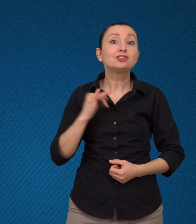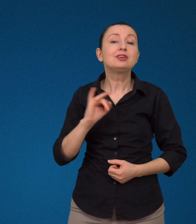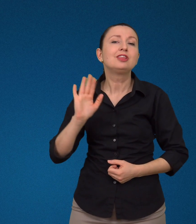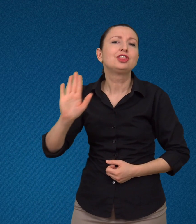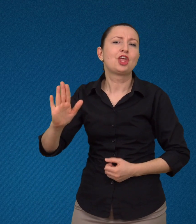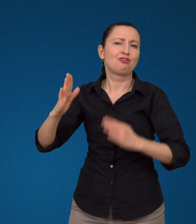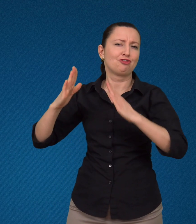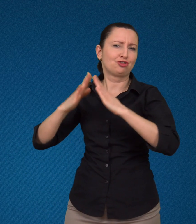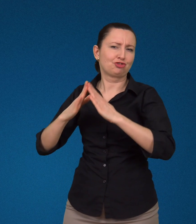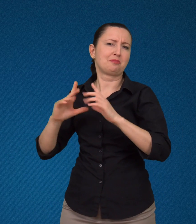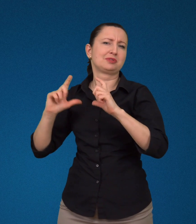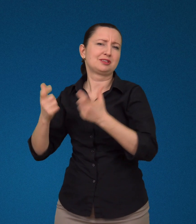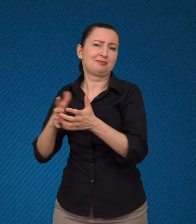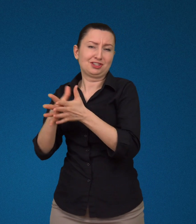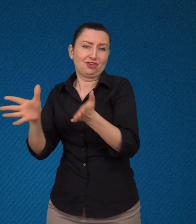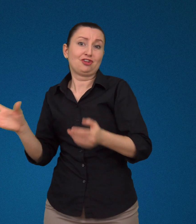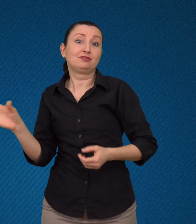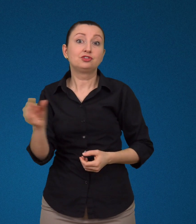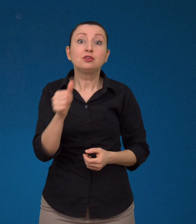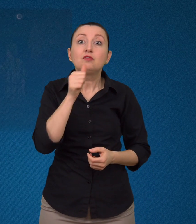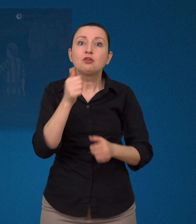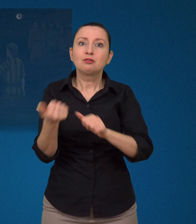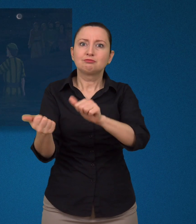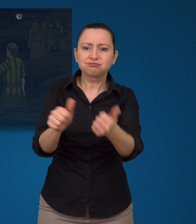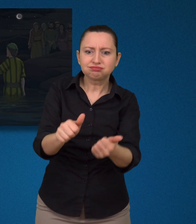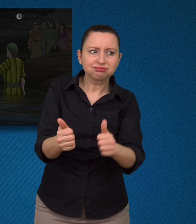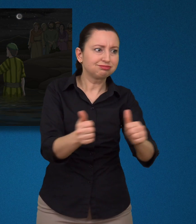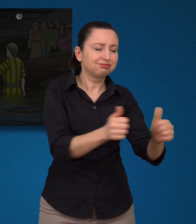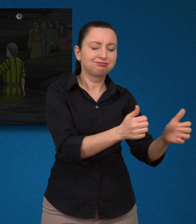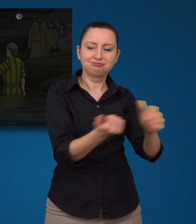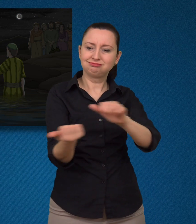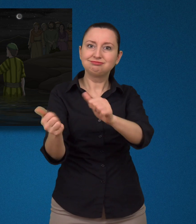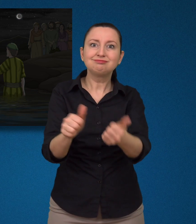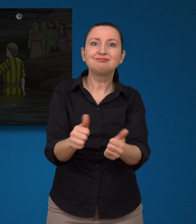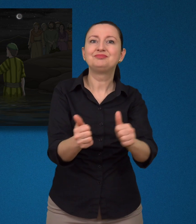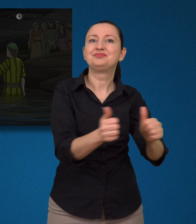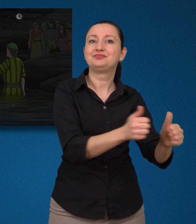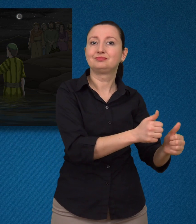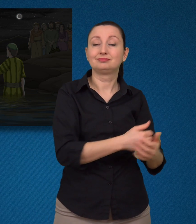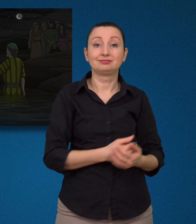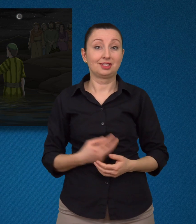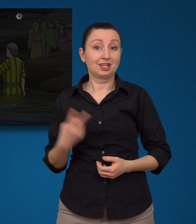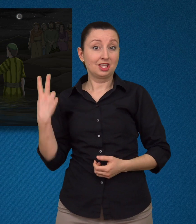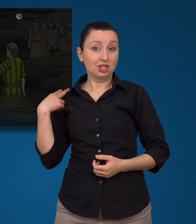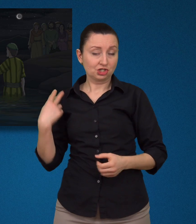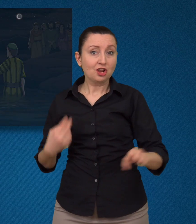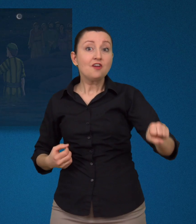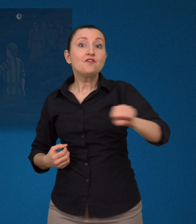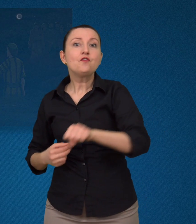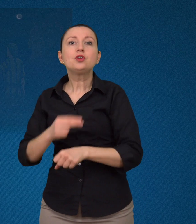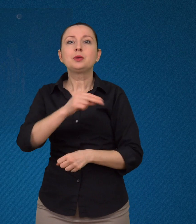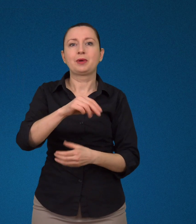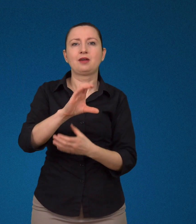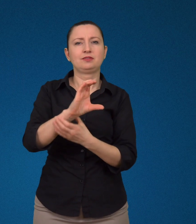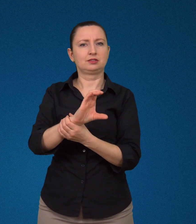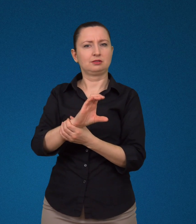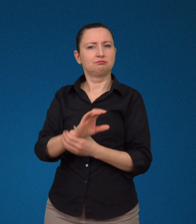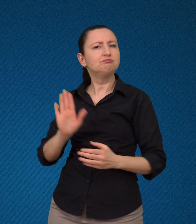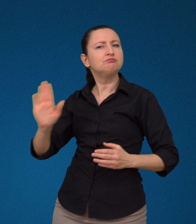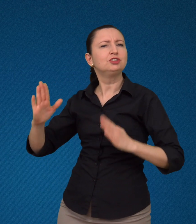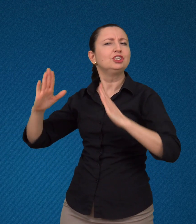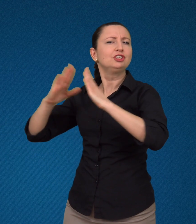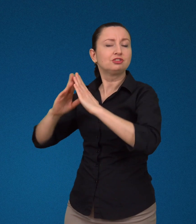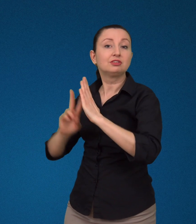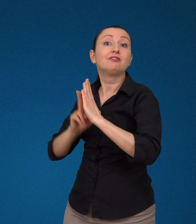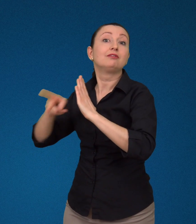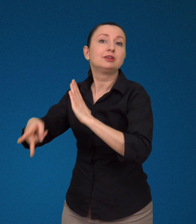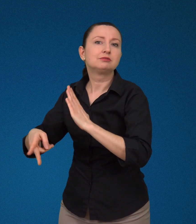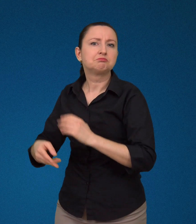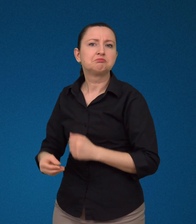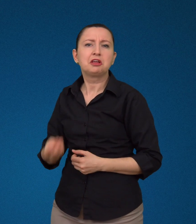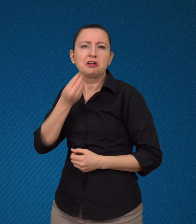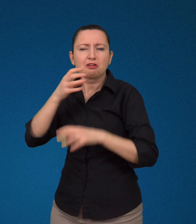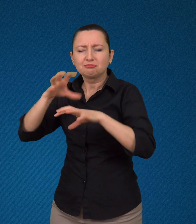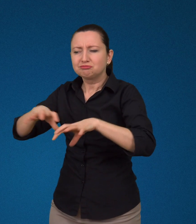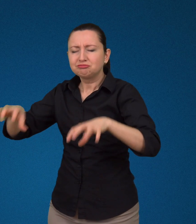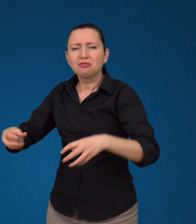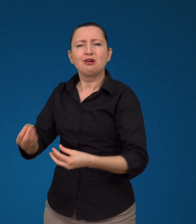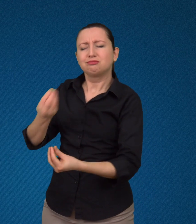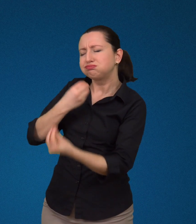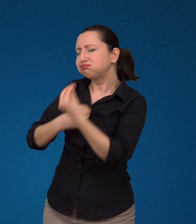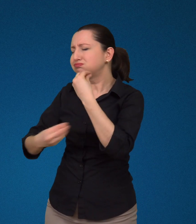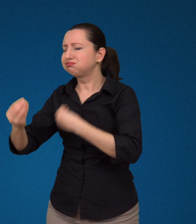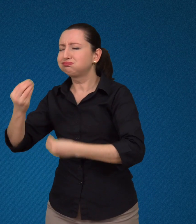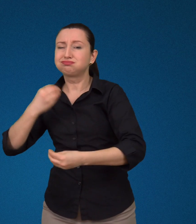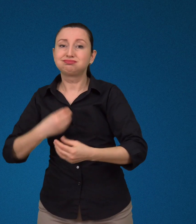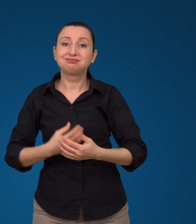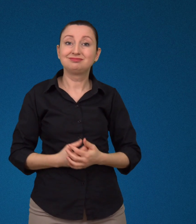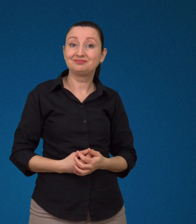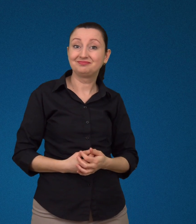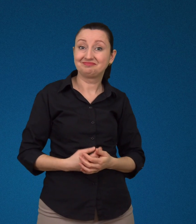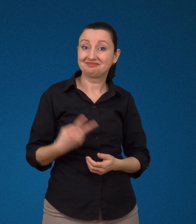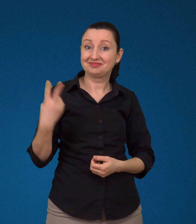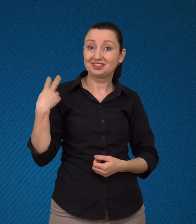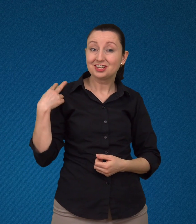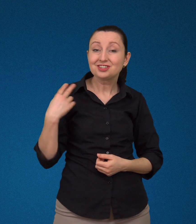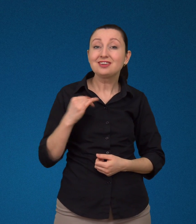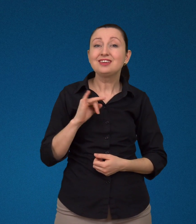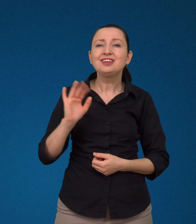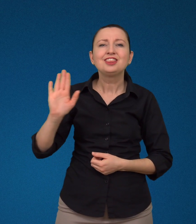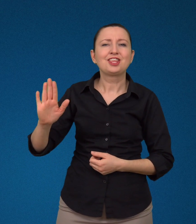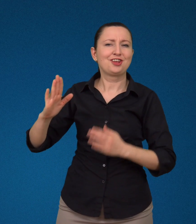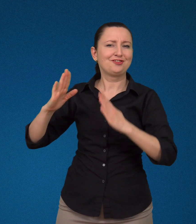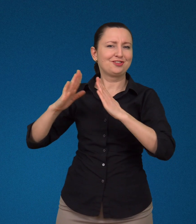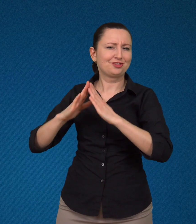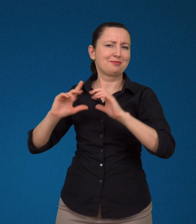And without delay, he and all his household were baptized.